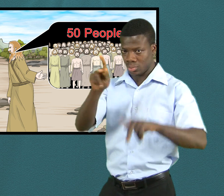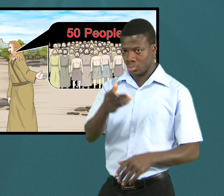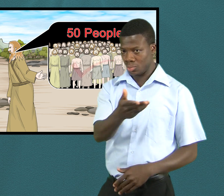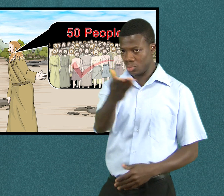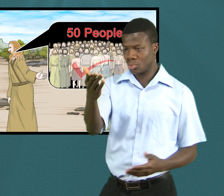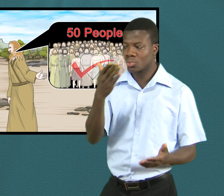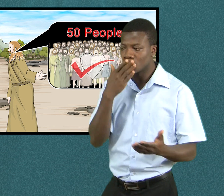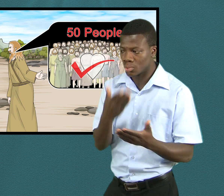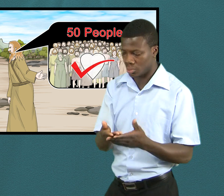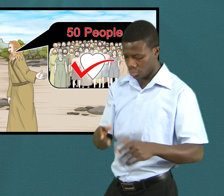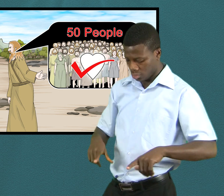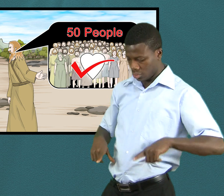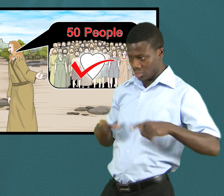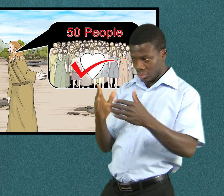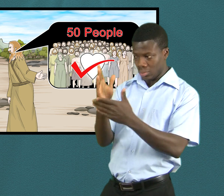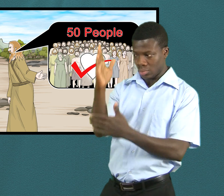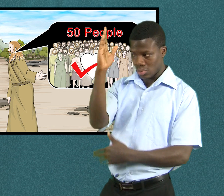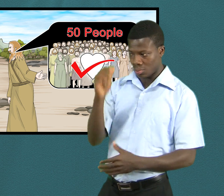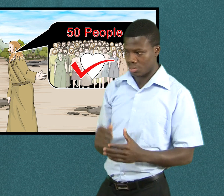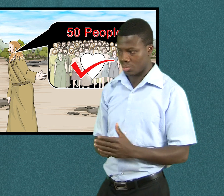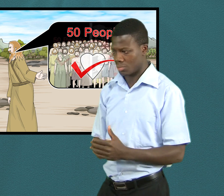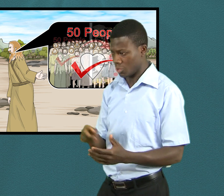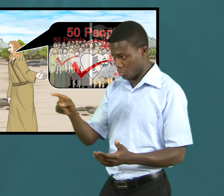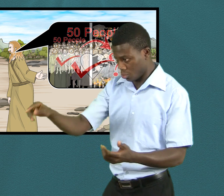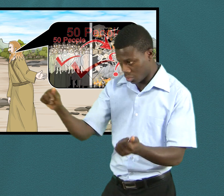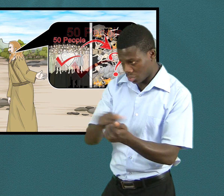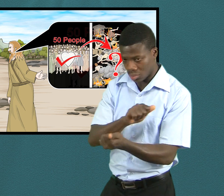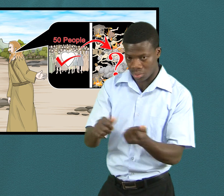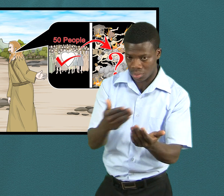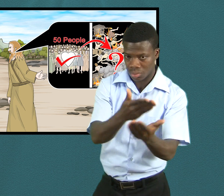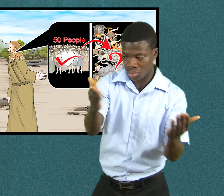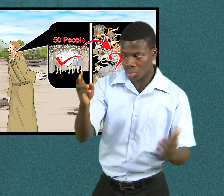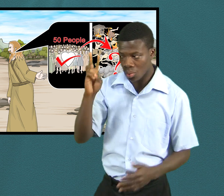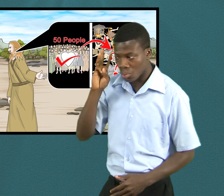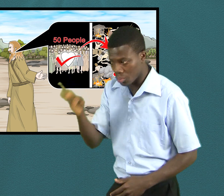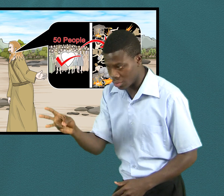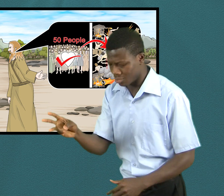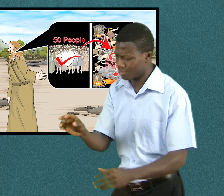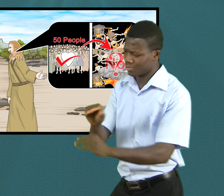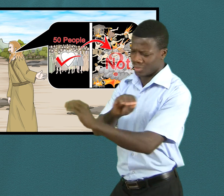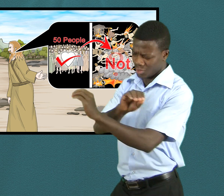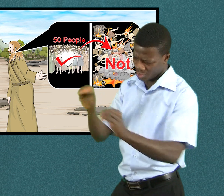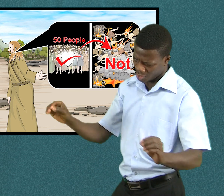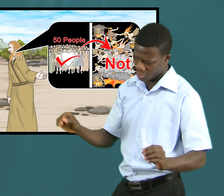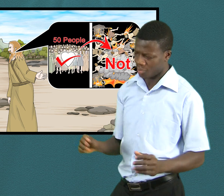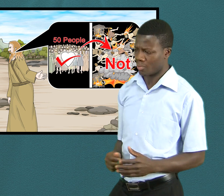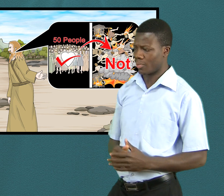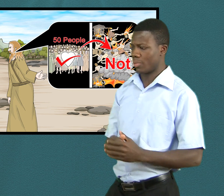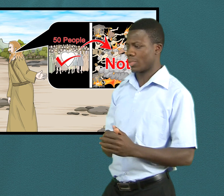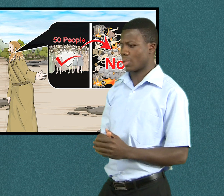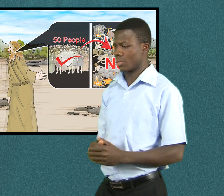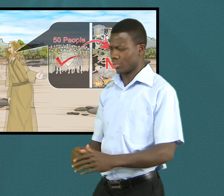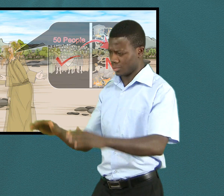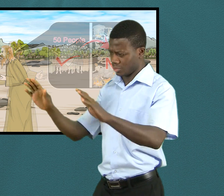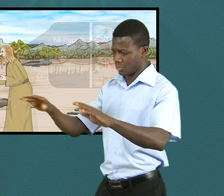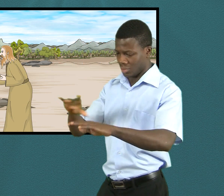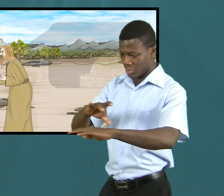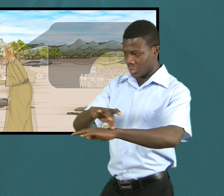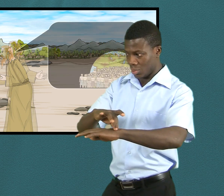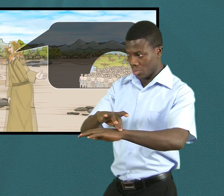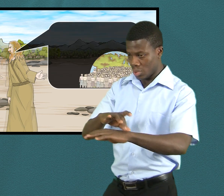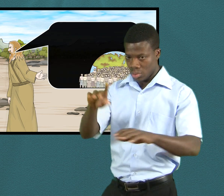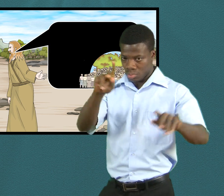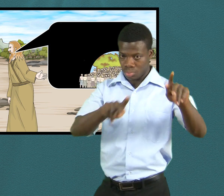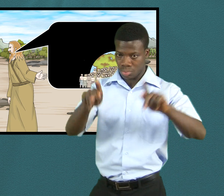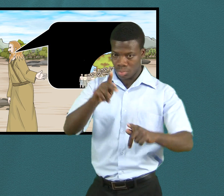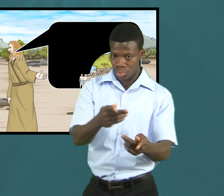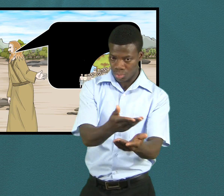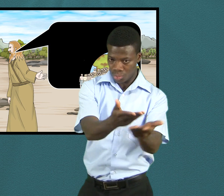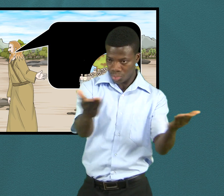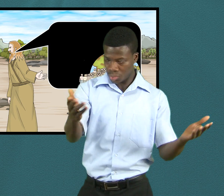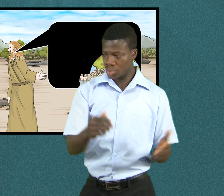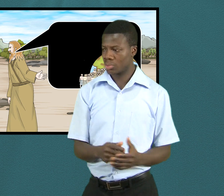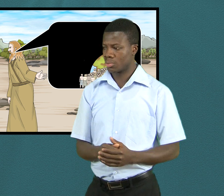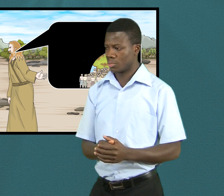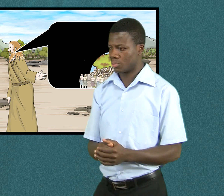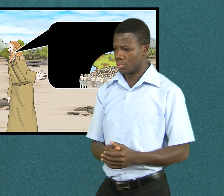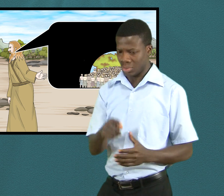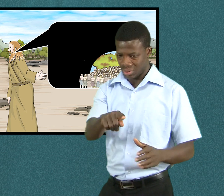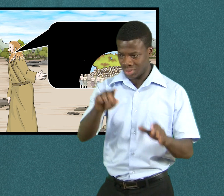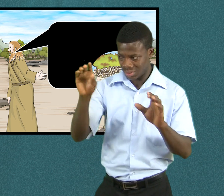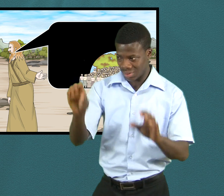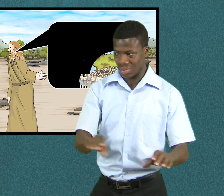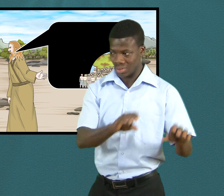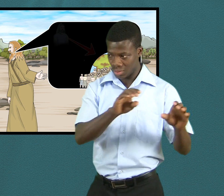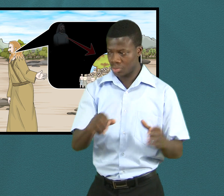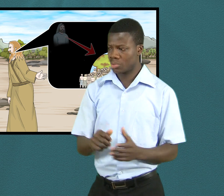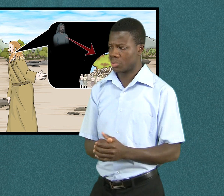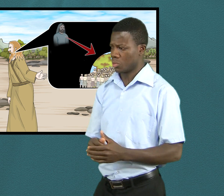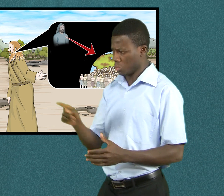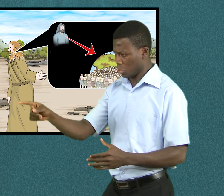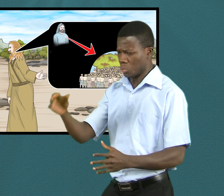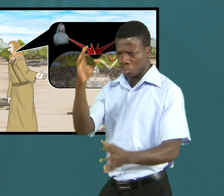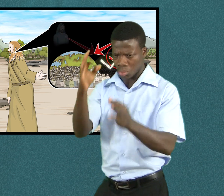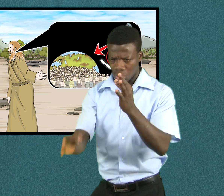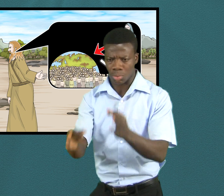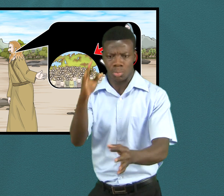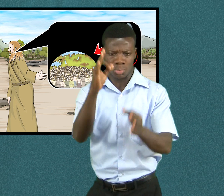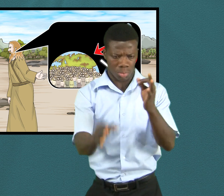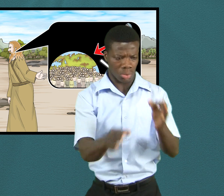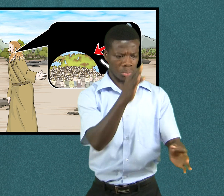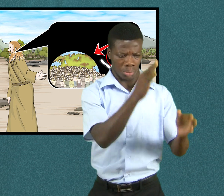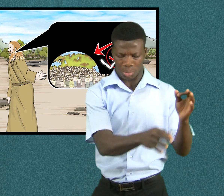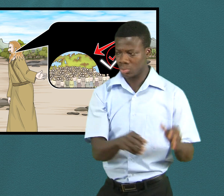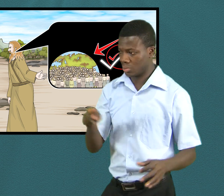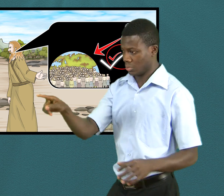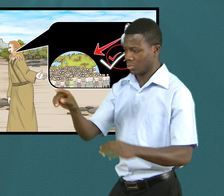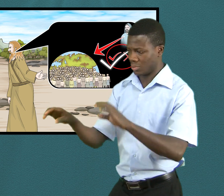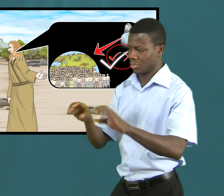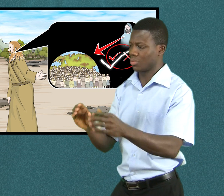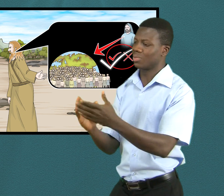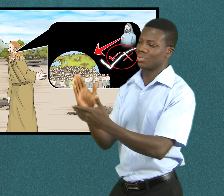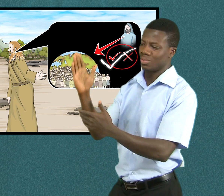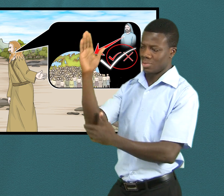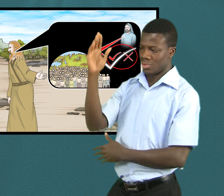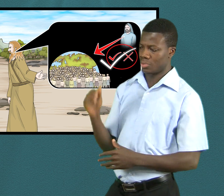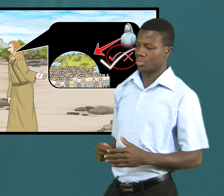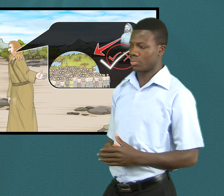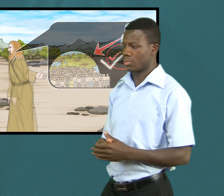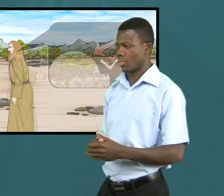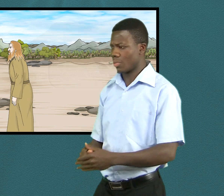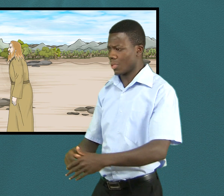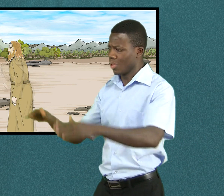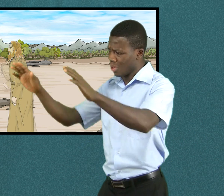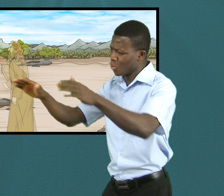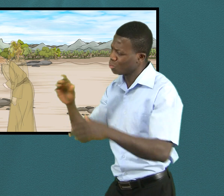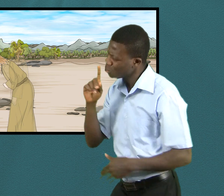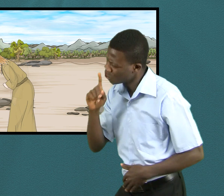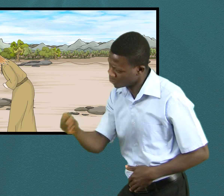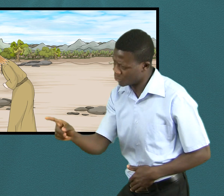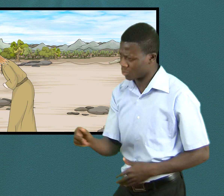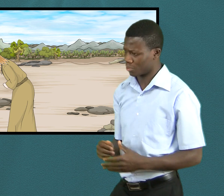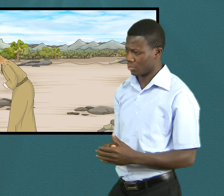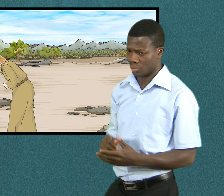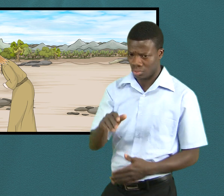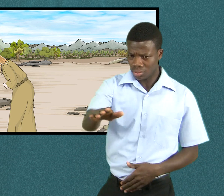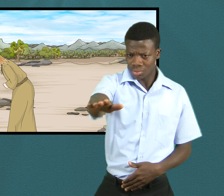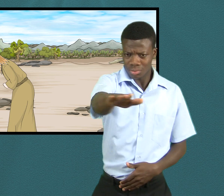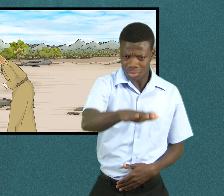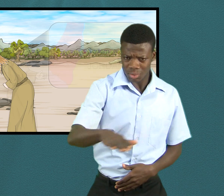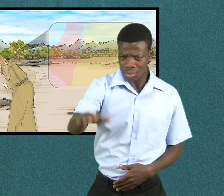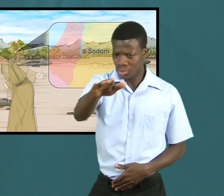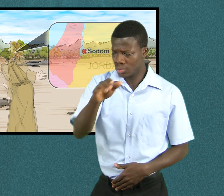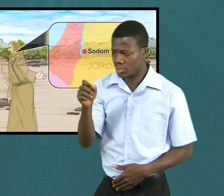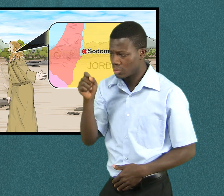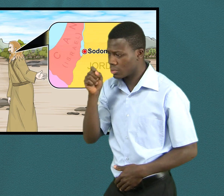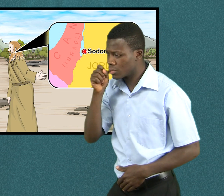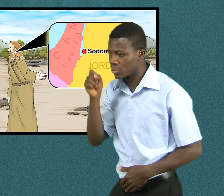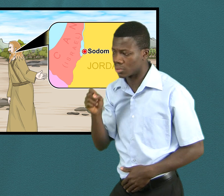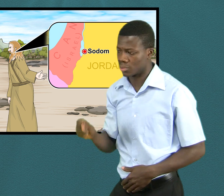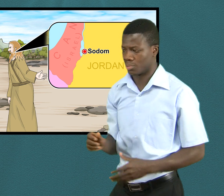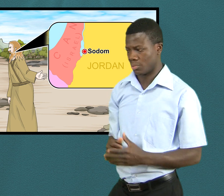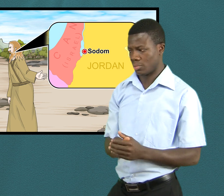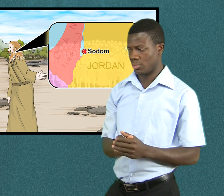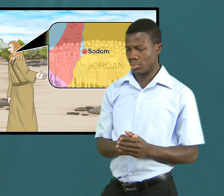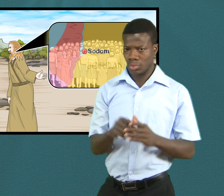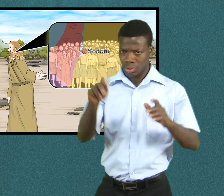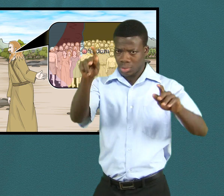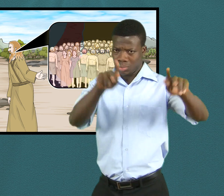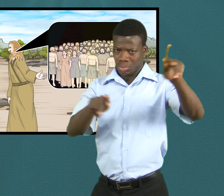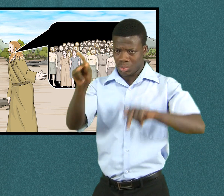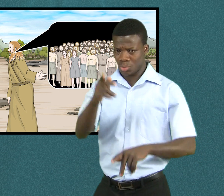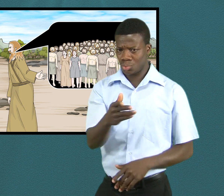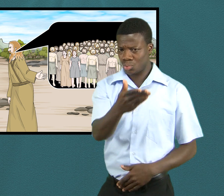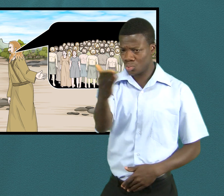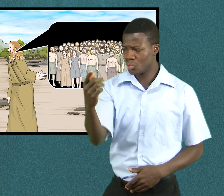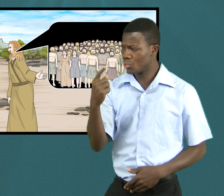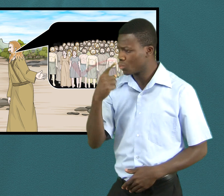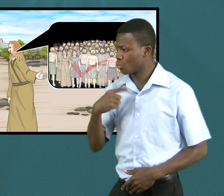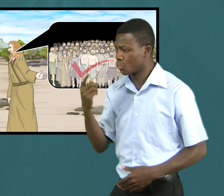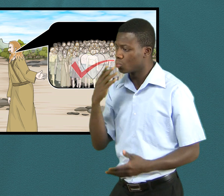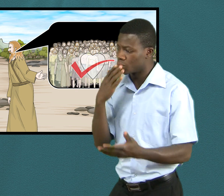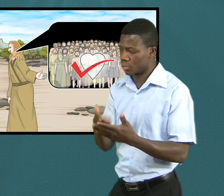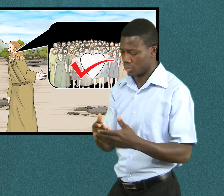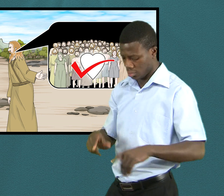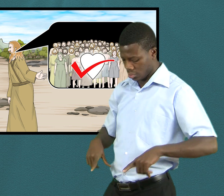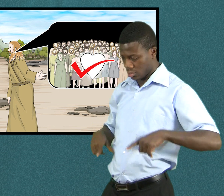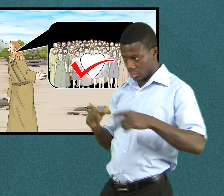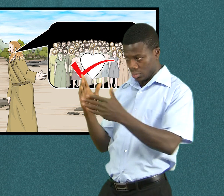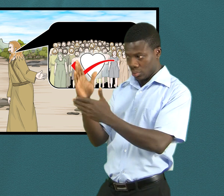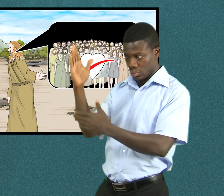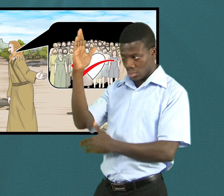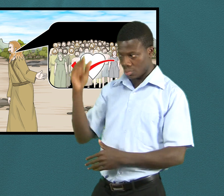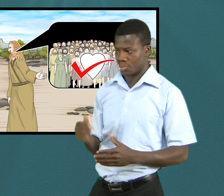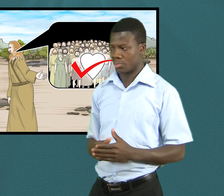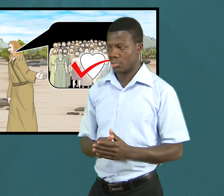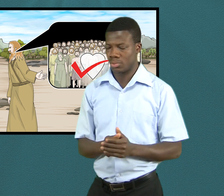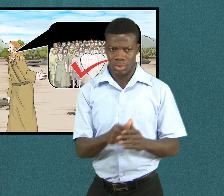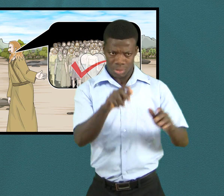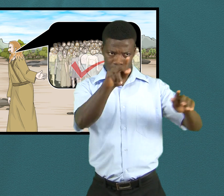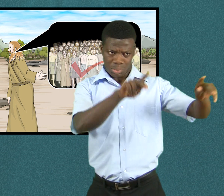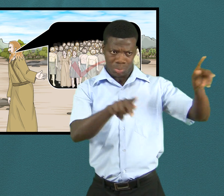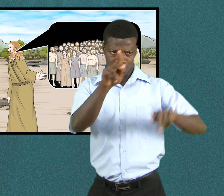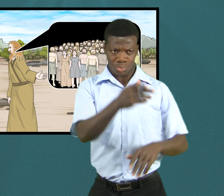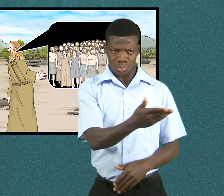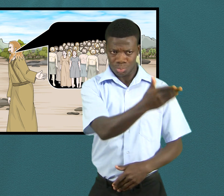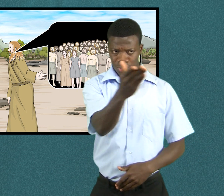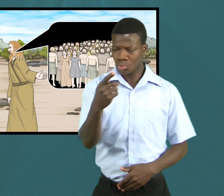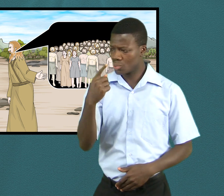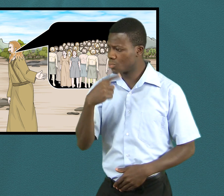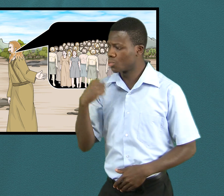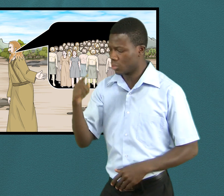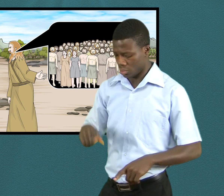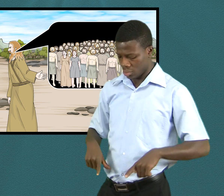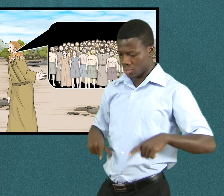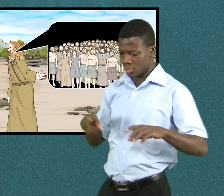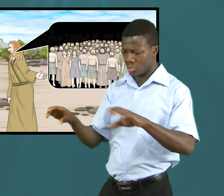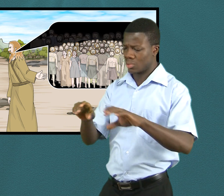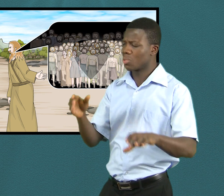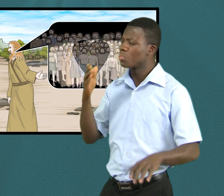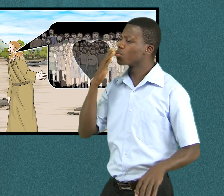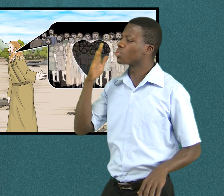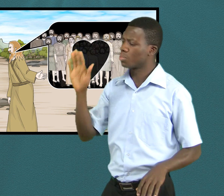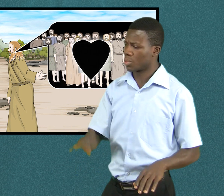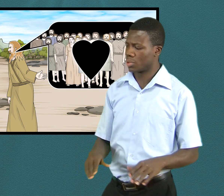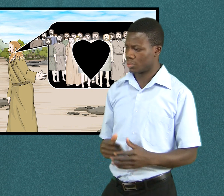Far be it from You to do such a thing—to kill the righteous with the wicked, so that the righteous and the wicked are treated alike.